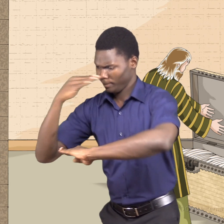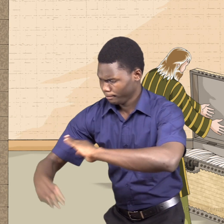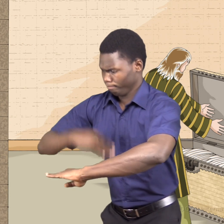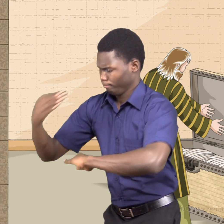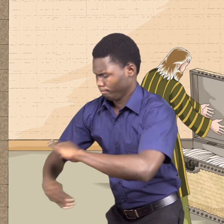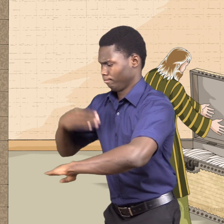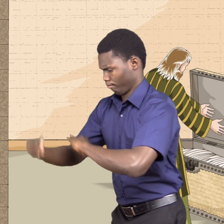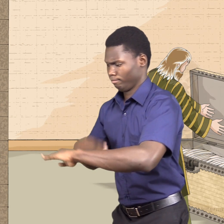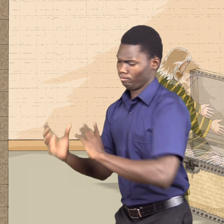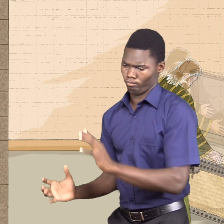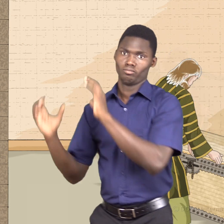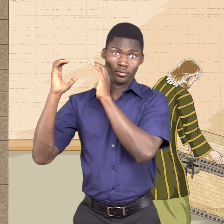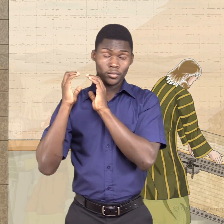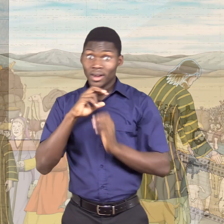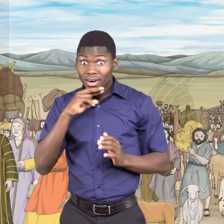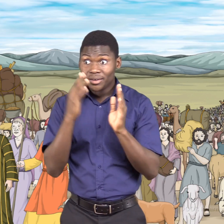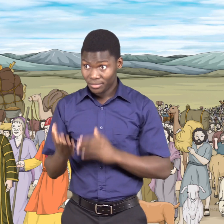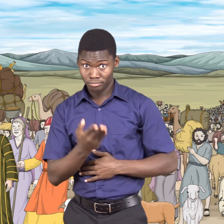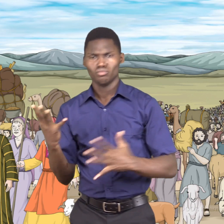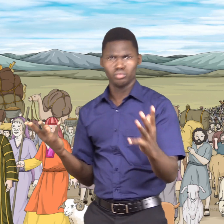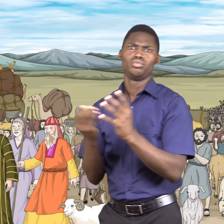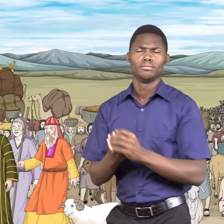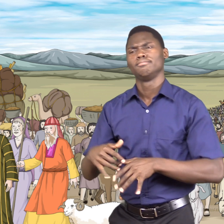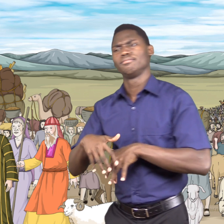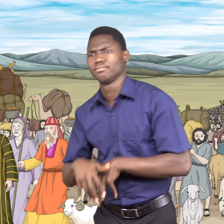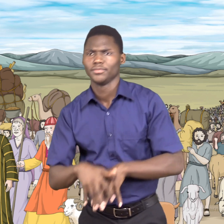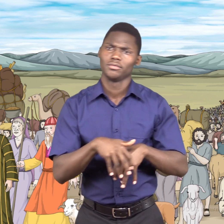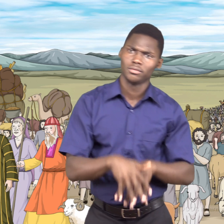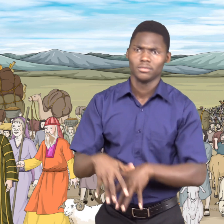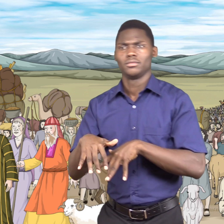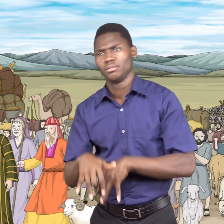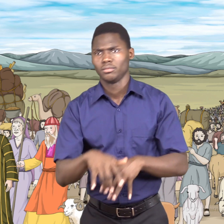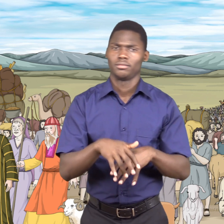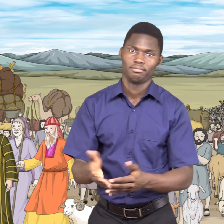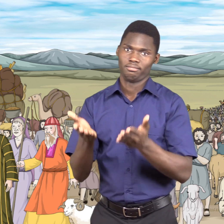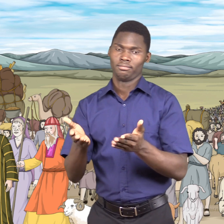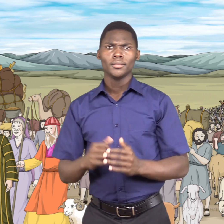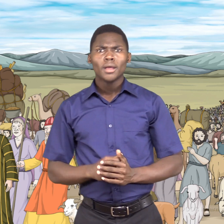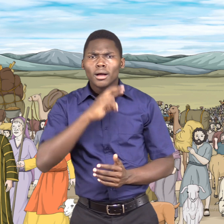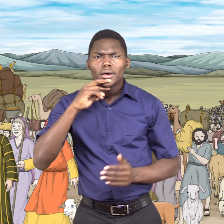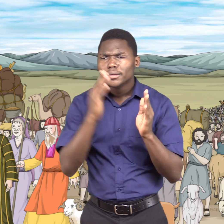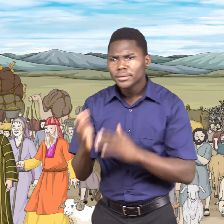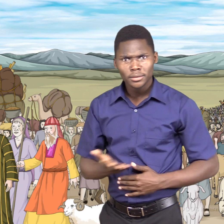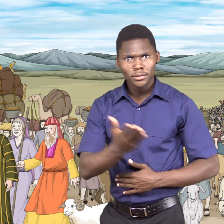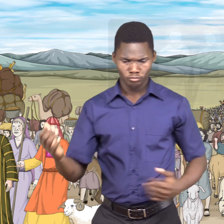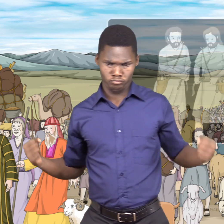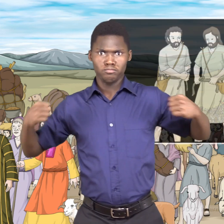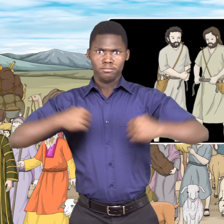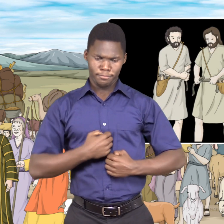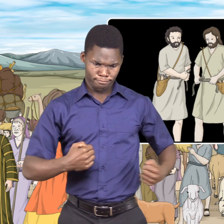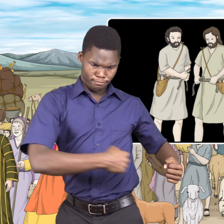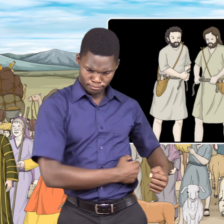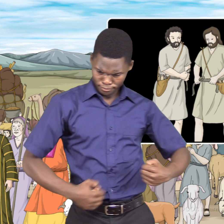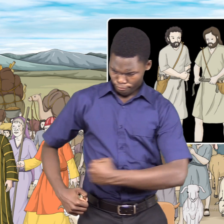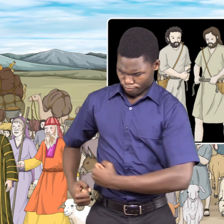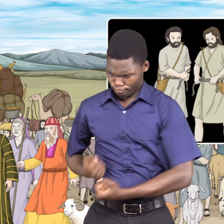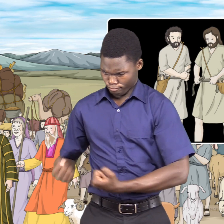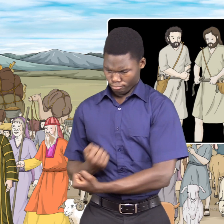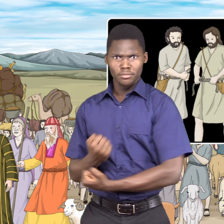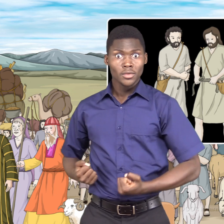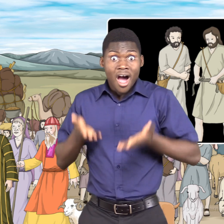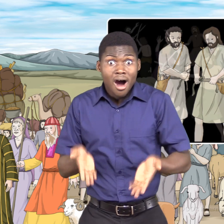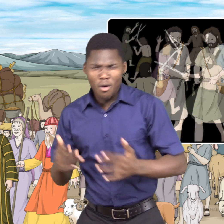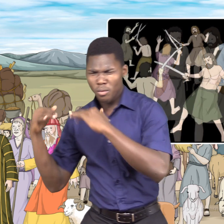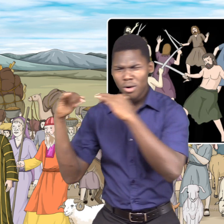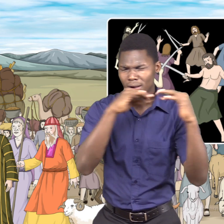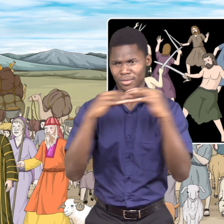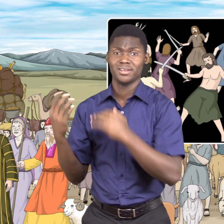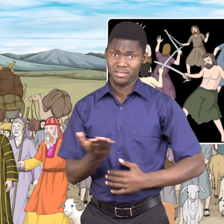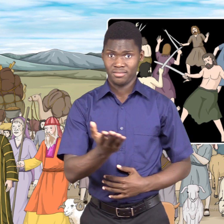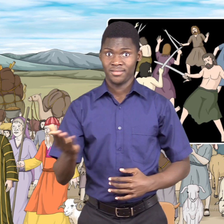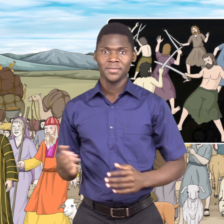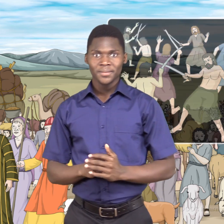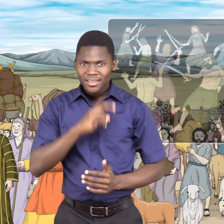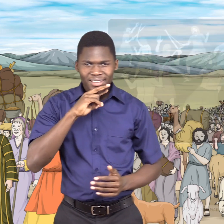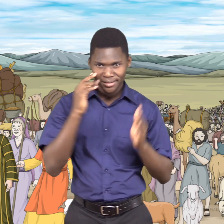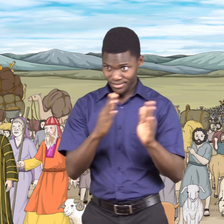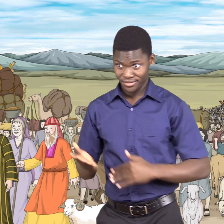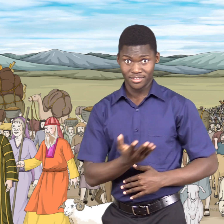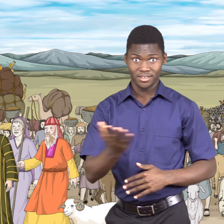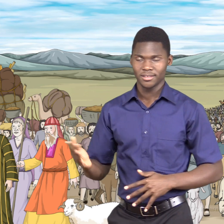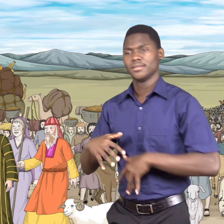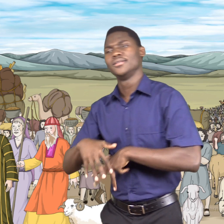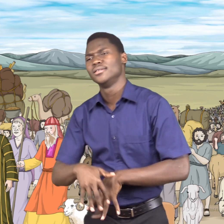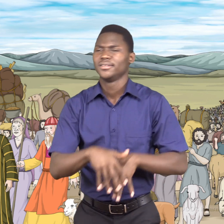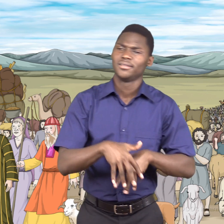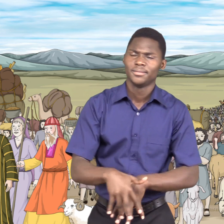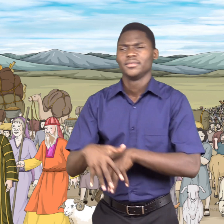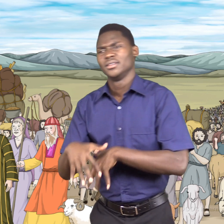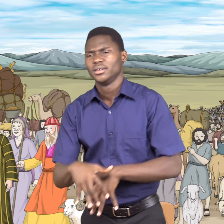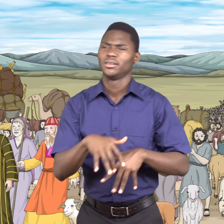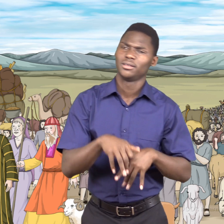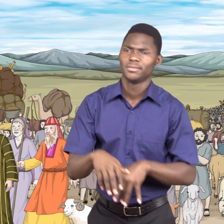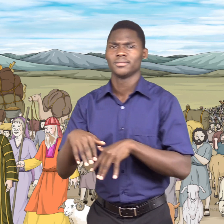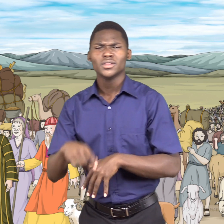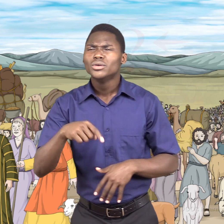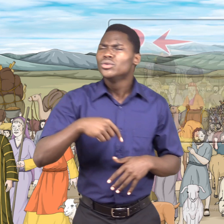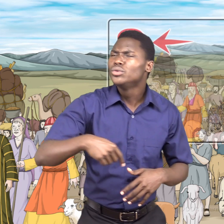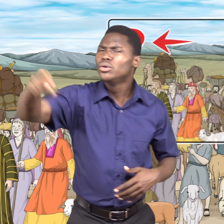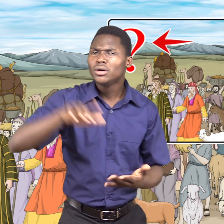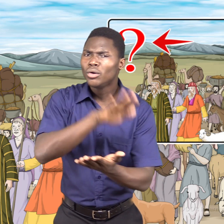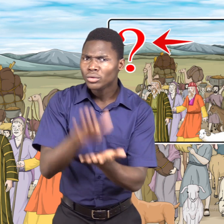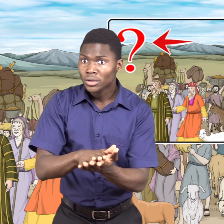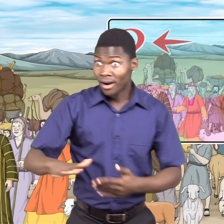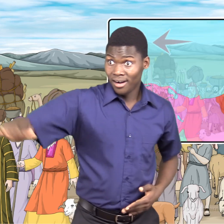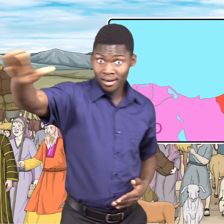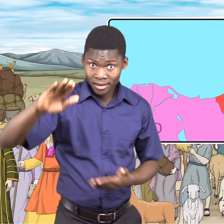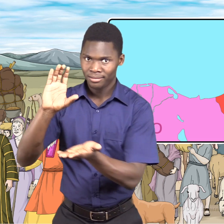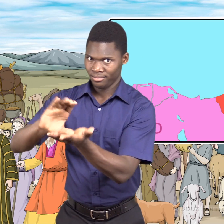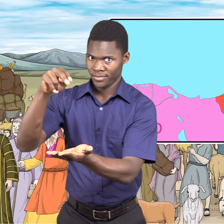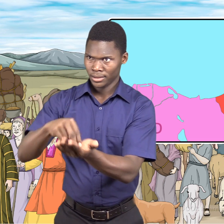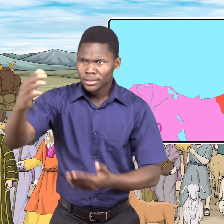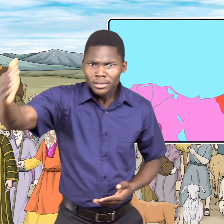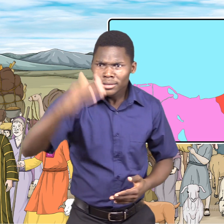And the Israelites left the land of Egypt arrayed for battle.